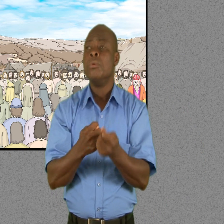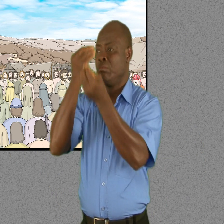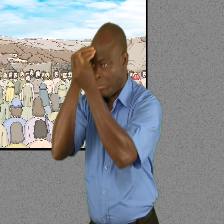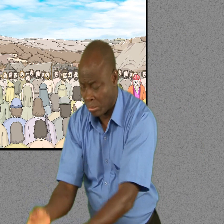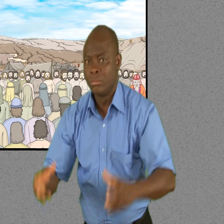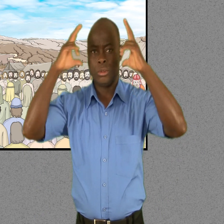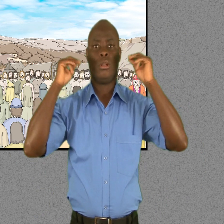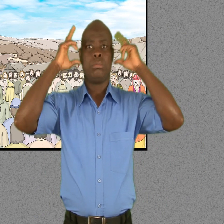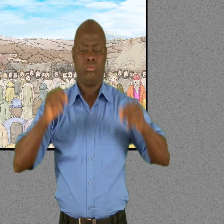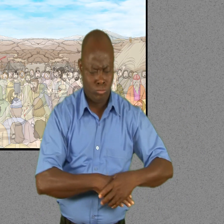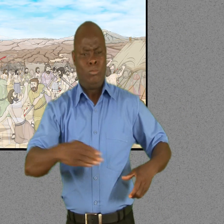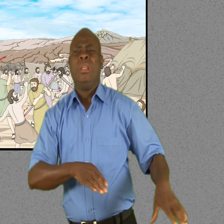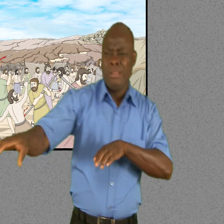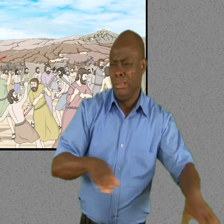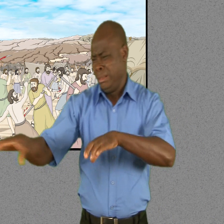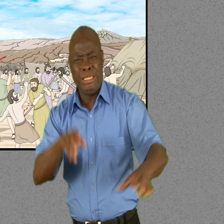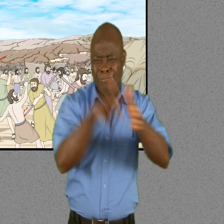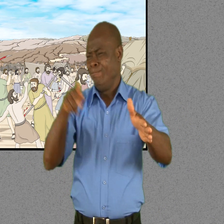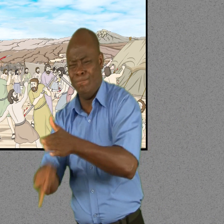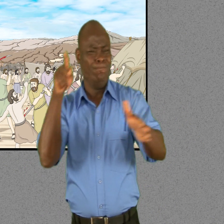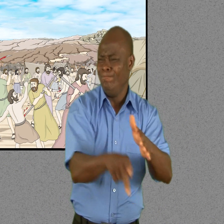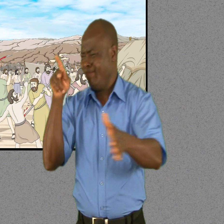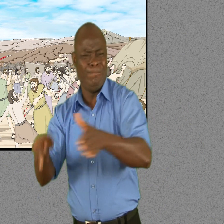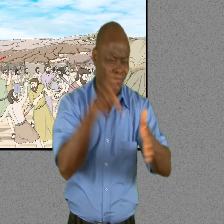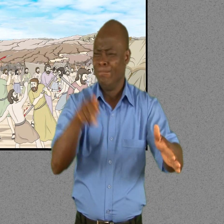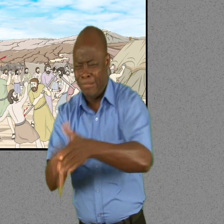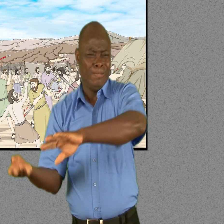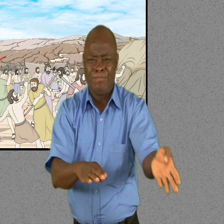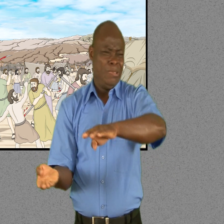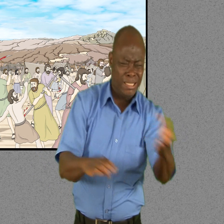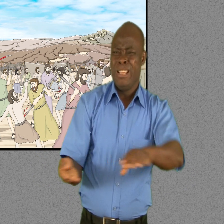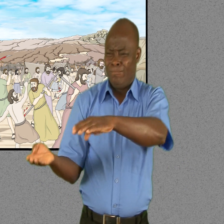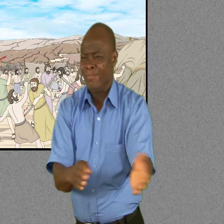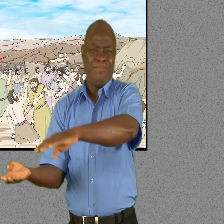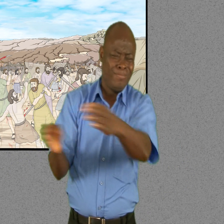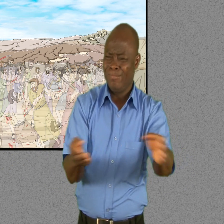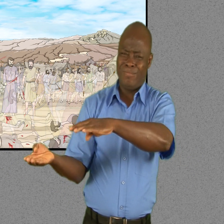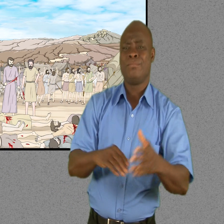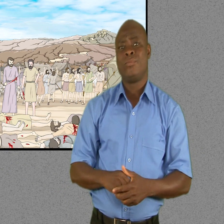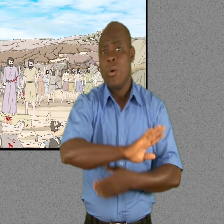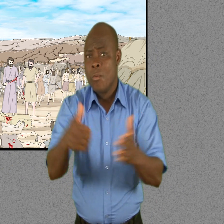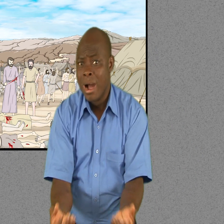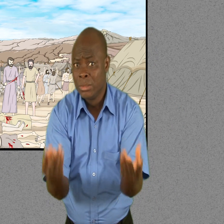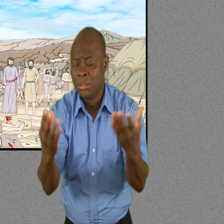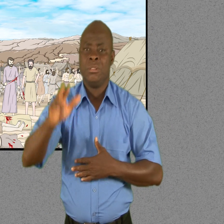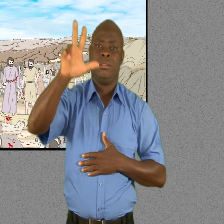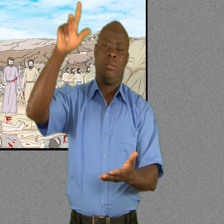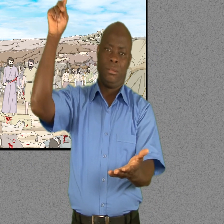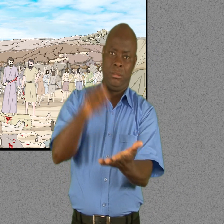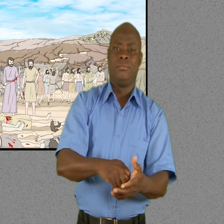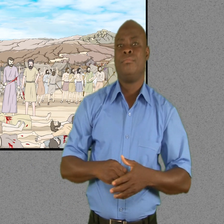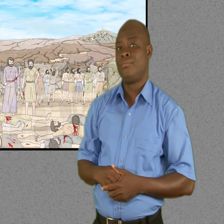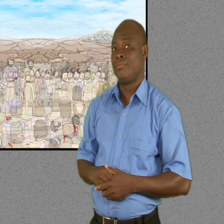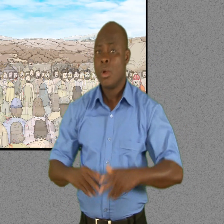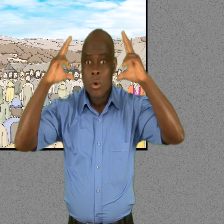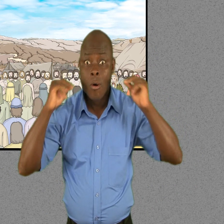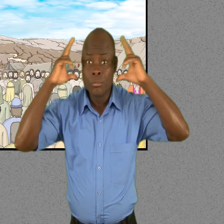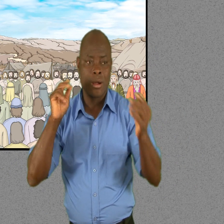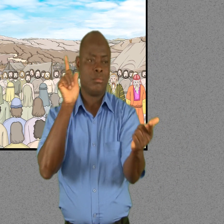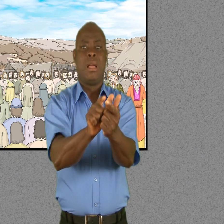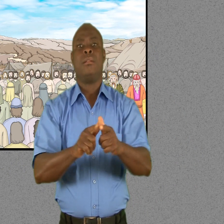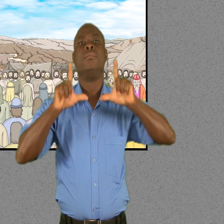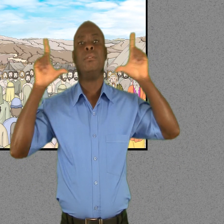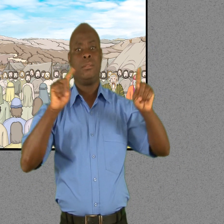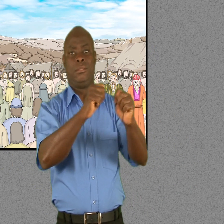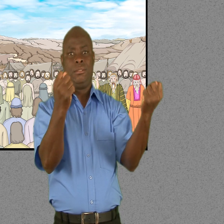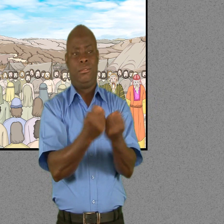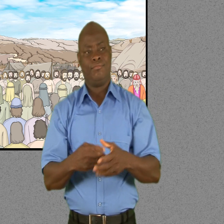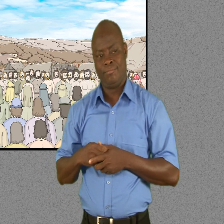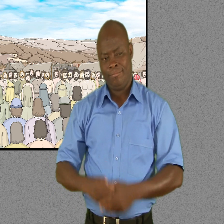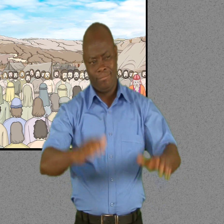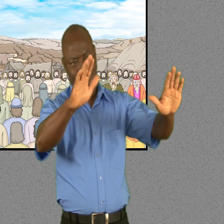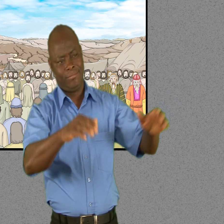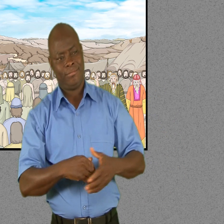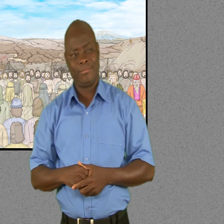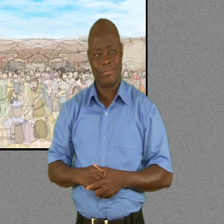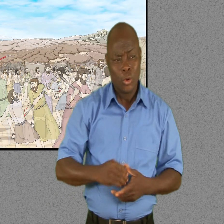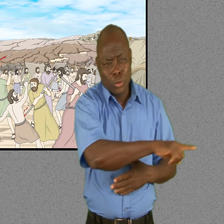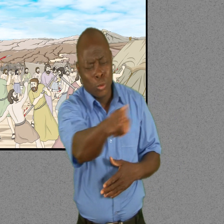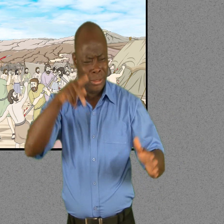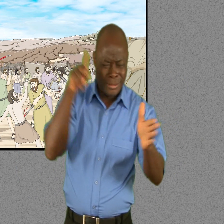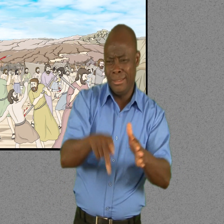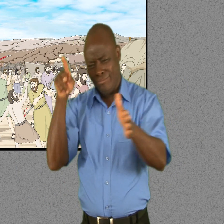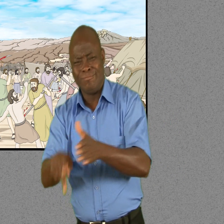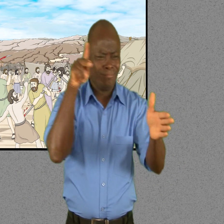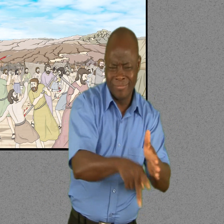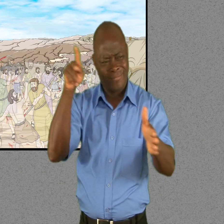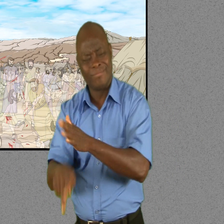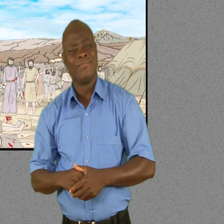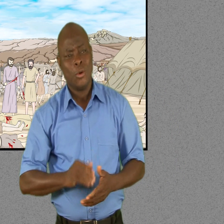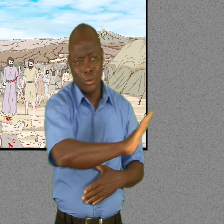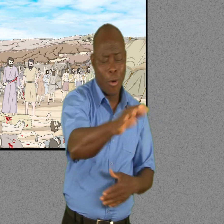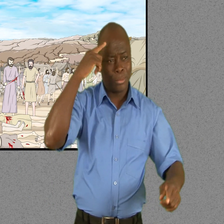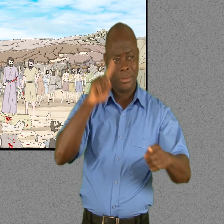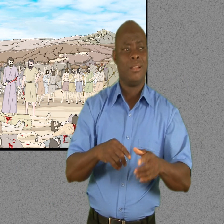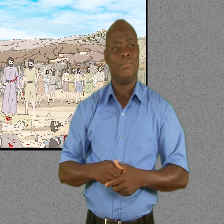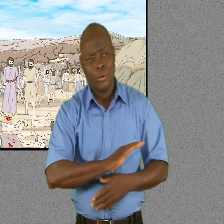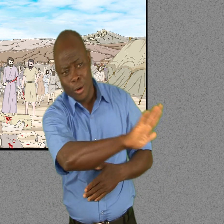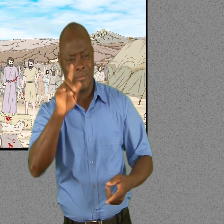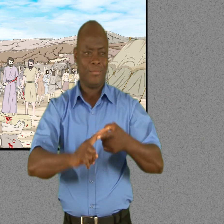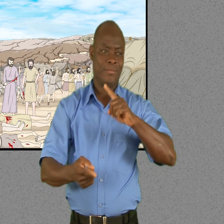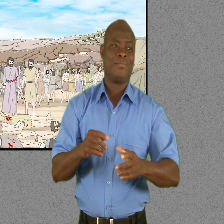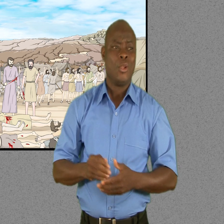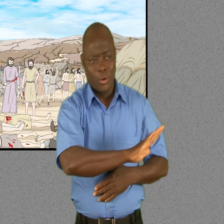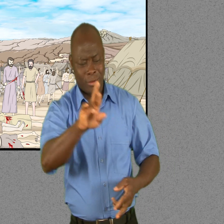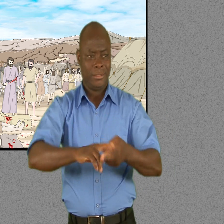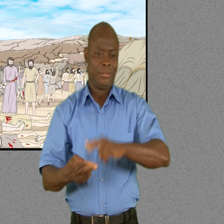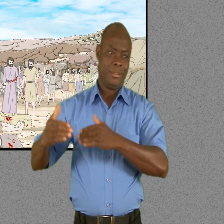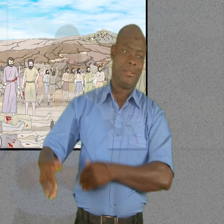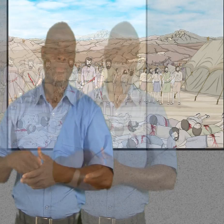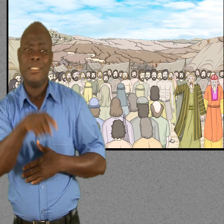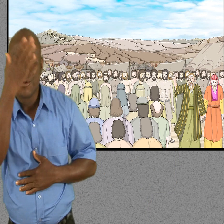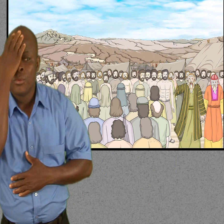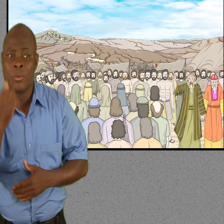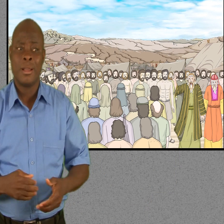He told them, “This is what the LORD, the God of Israel, says: ‘Each of you men is to fasten his sword to his side, go back and forth through the camp from gate to gate, and slay his brother, his friend, and his neighbor.’” The Levites did as Moses commanded, and that day about three thousand of the people fell dead.